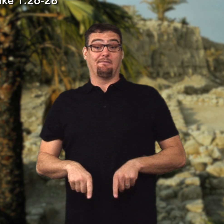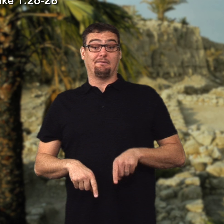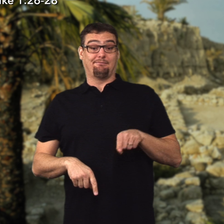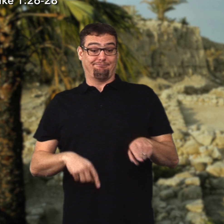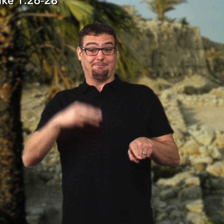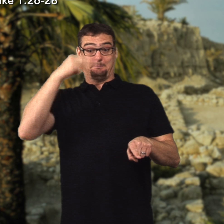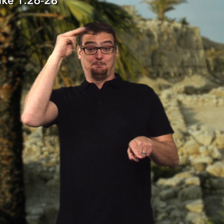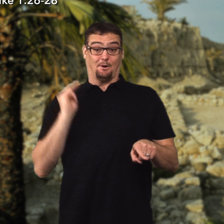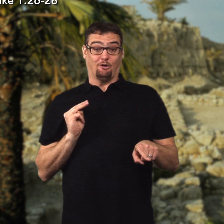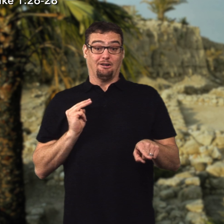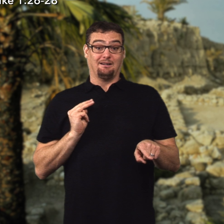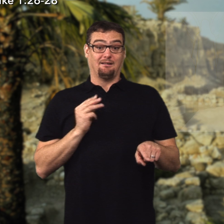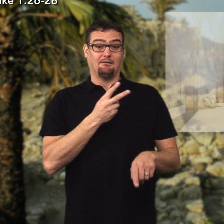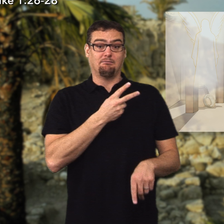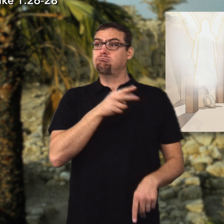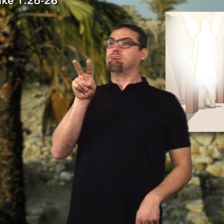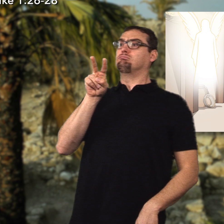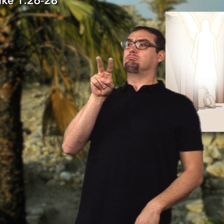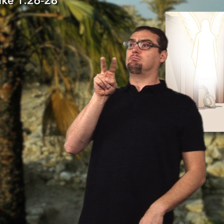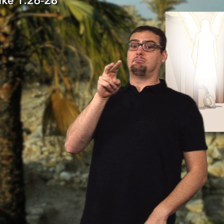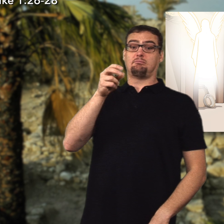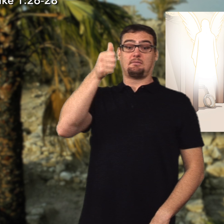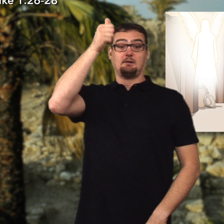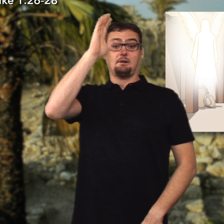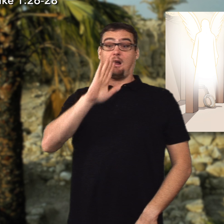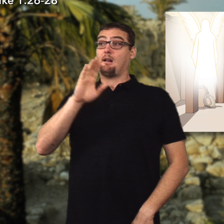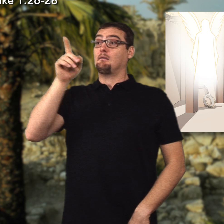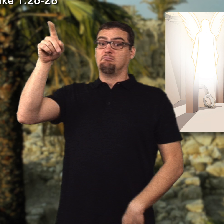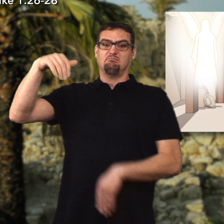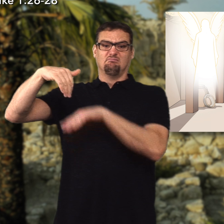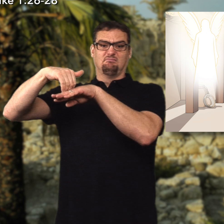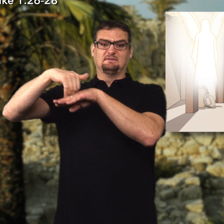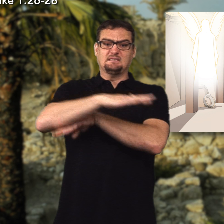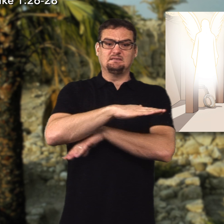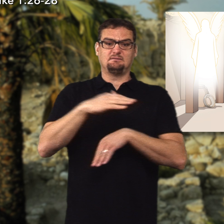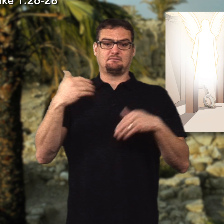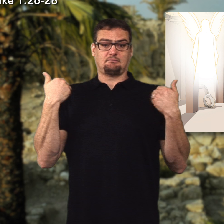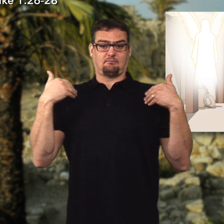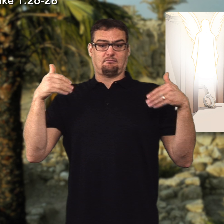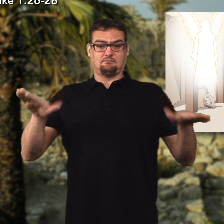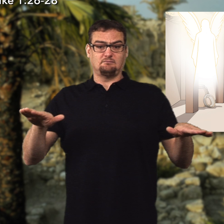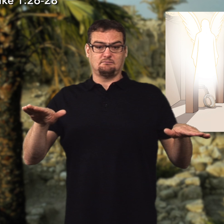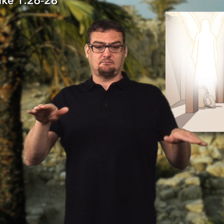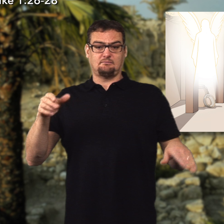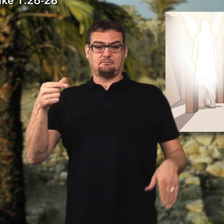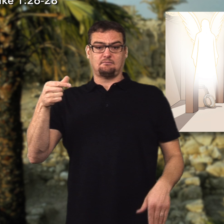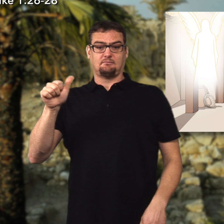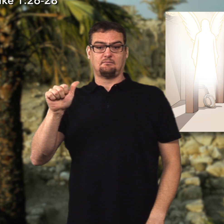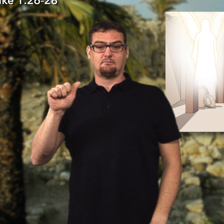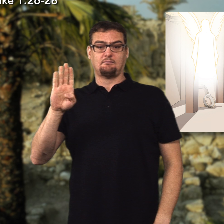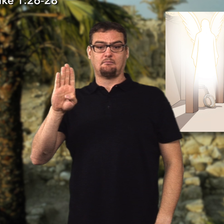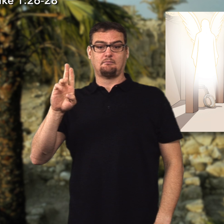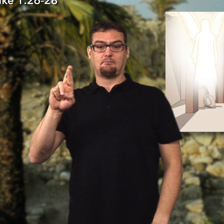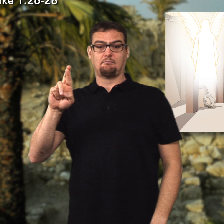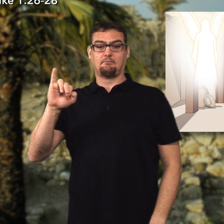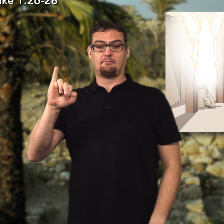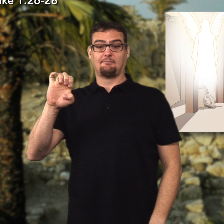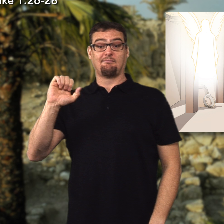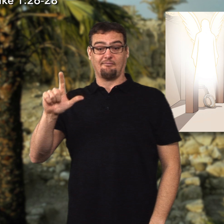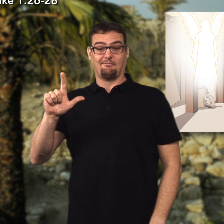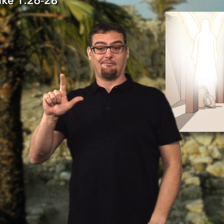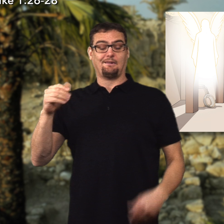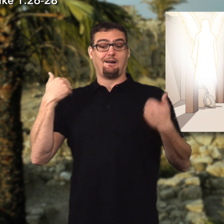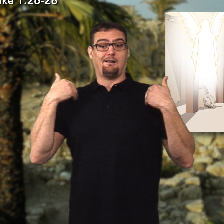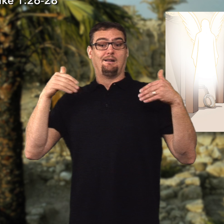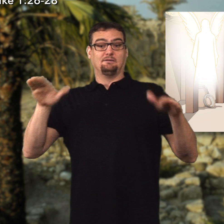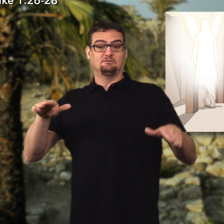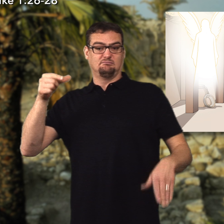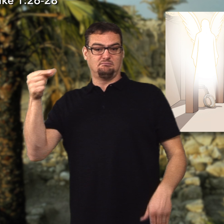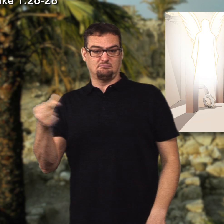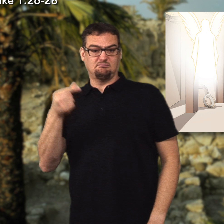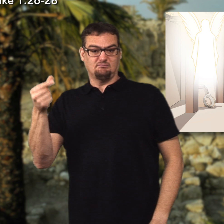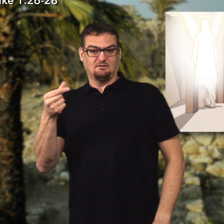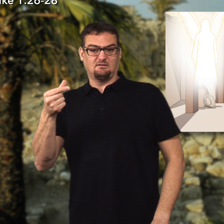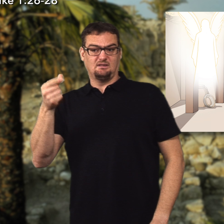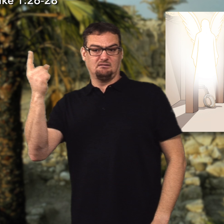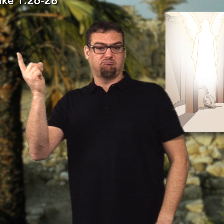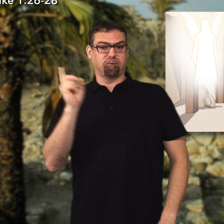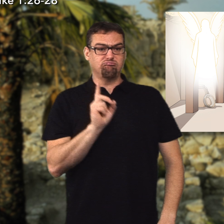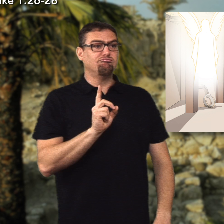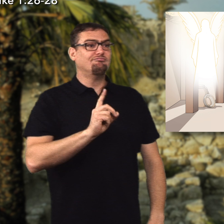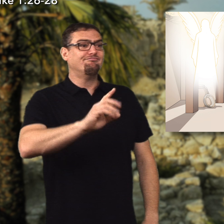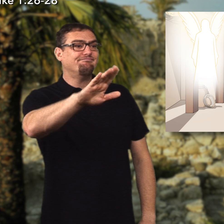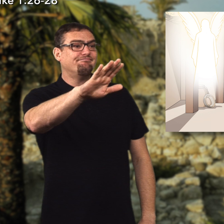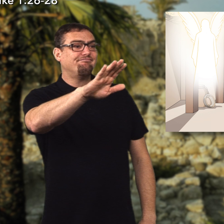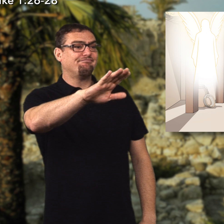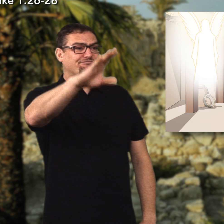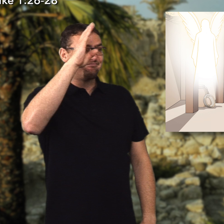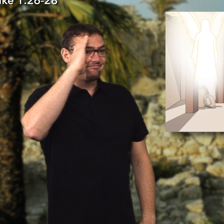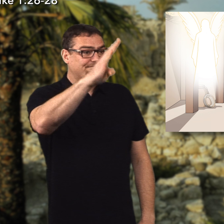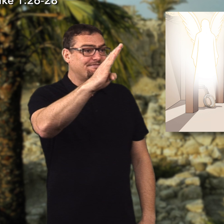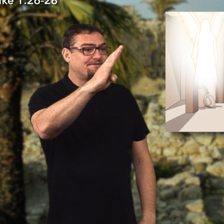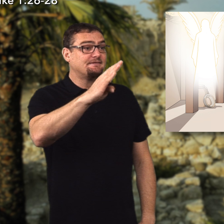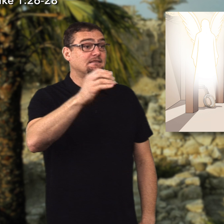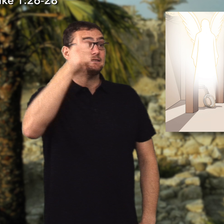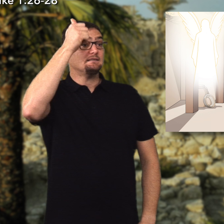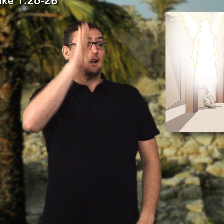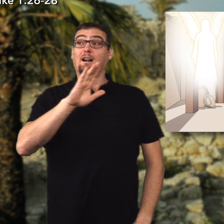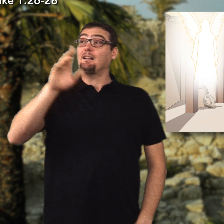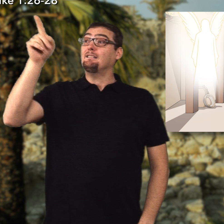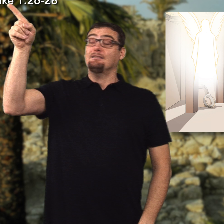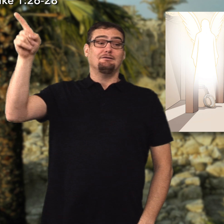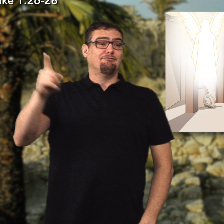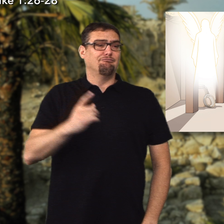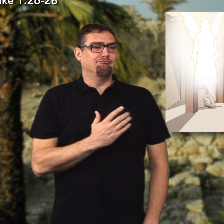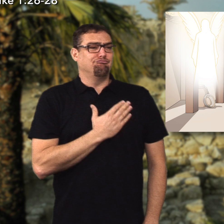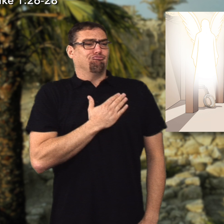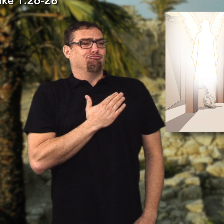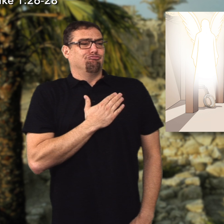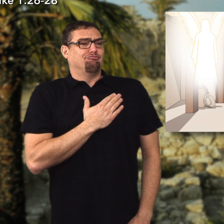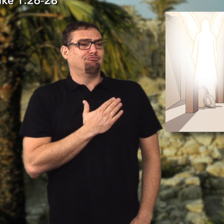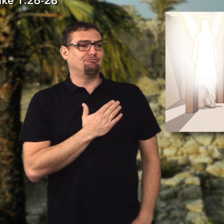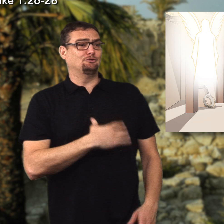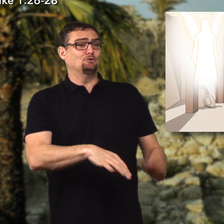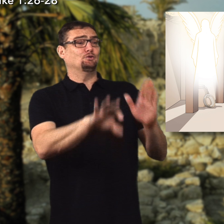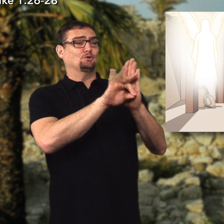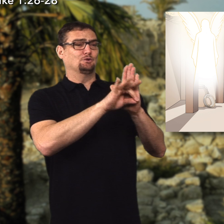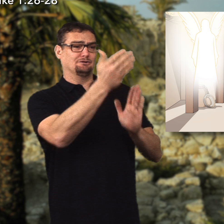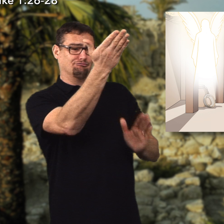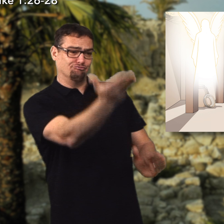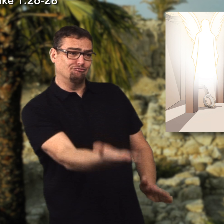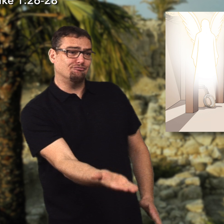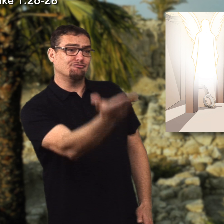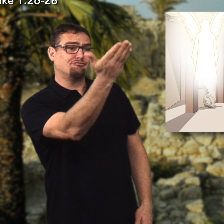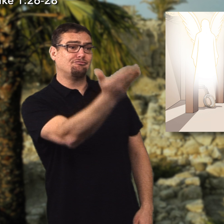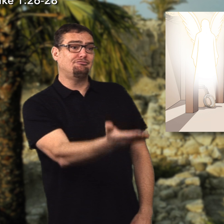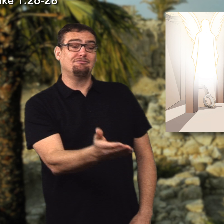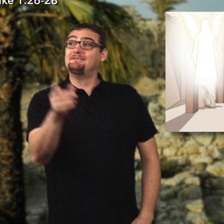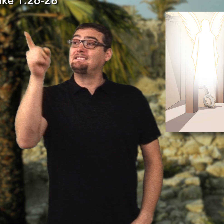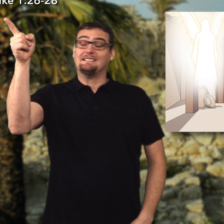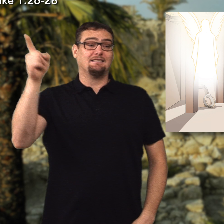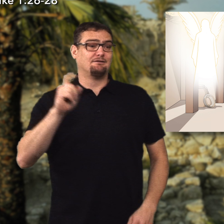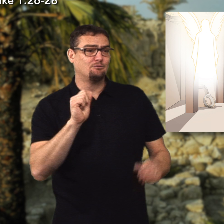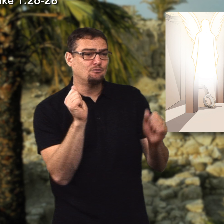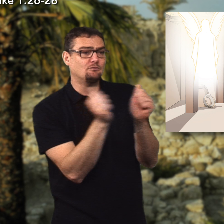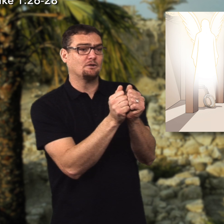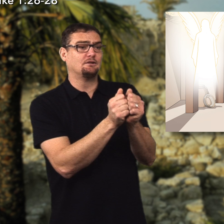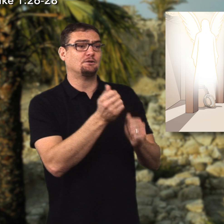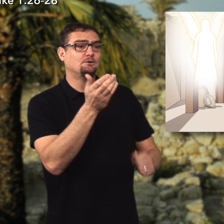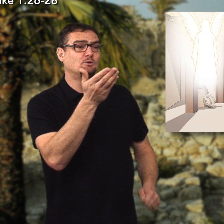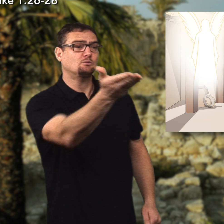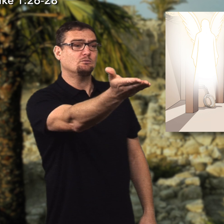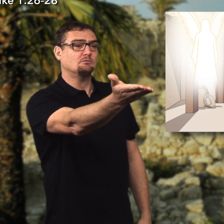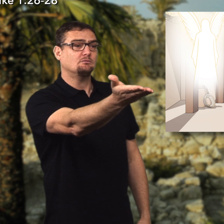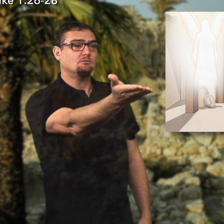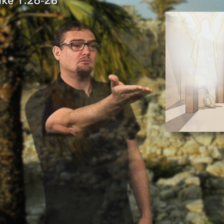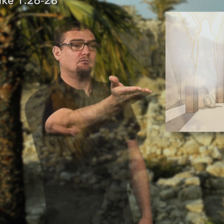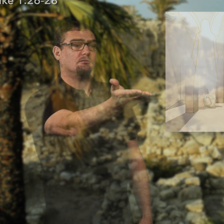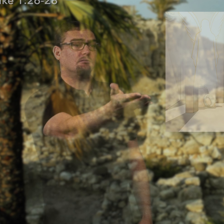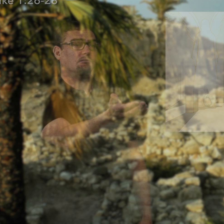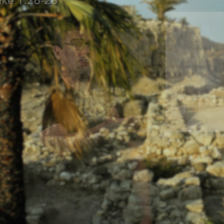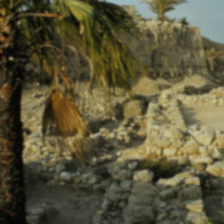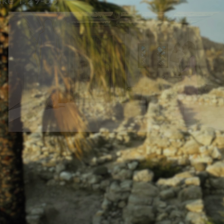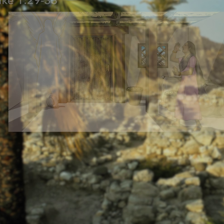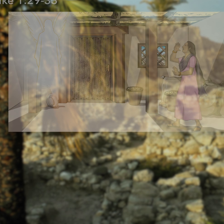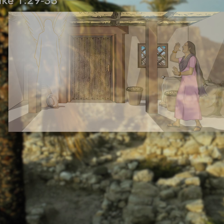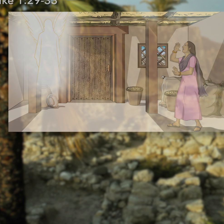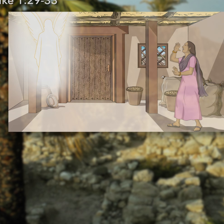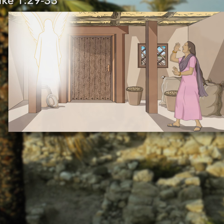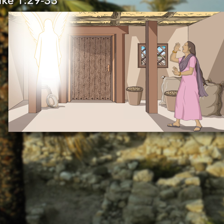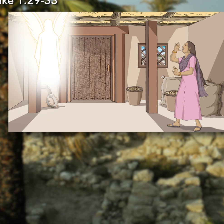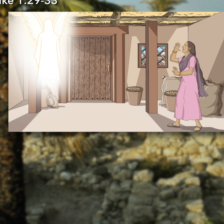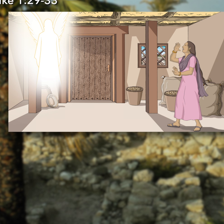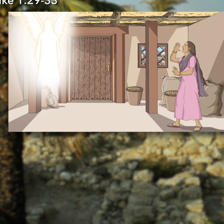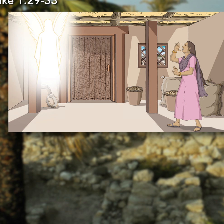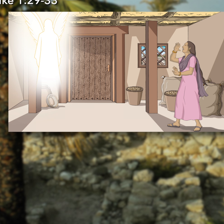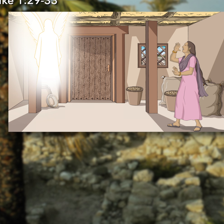The angel appeared to her and said, “Greetings, you who are highly favored! The Lord is with you.”